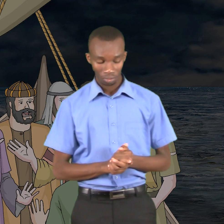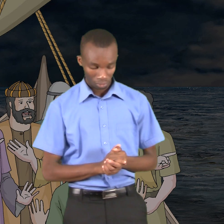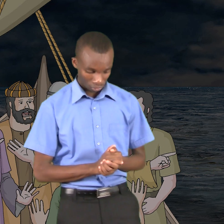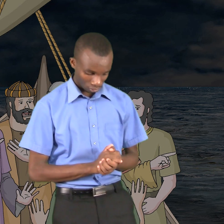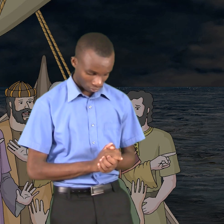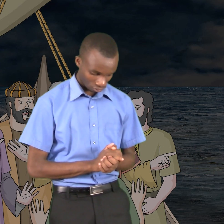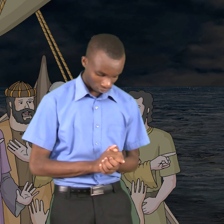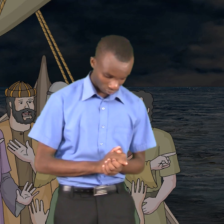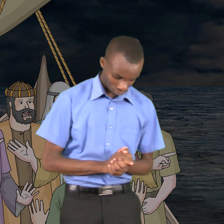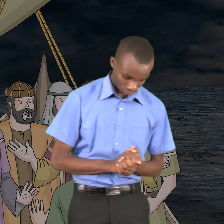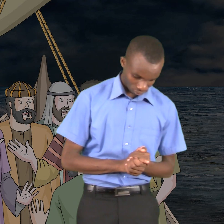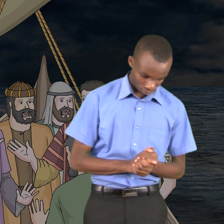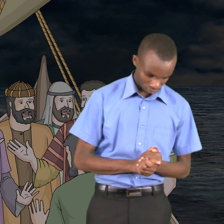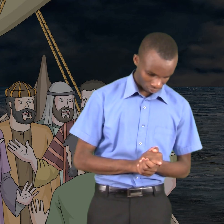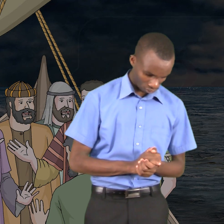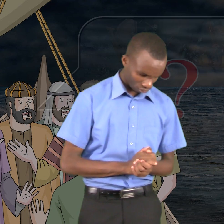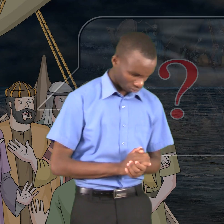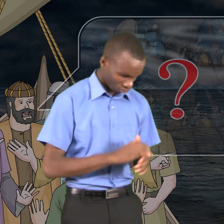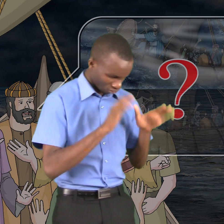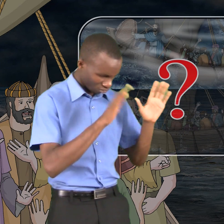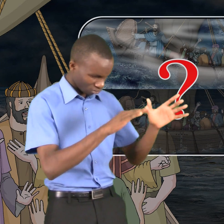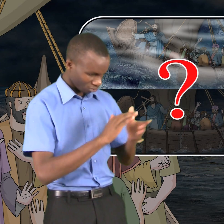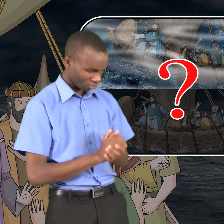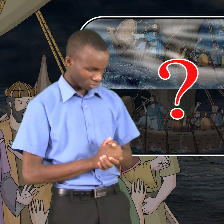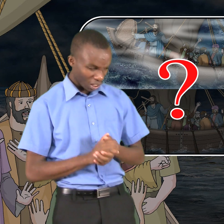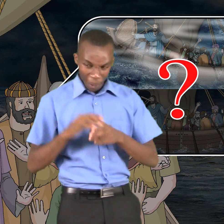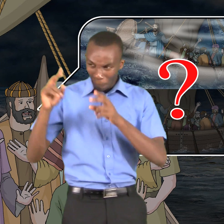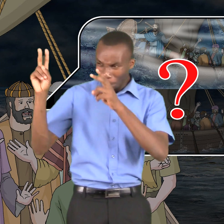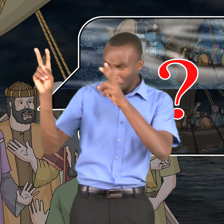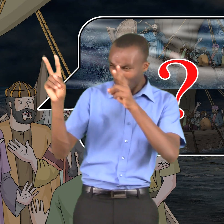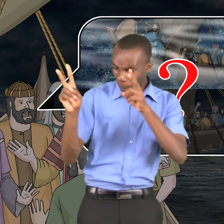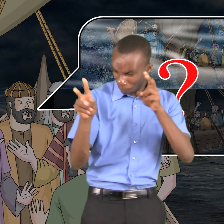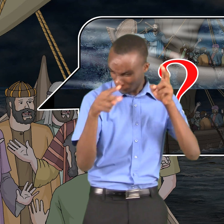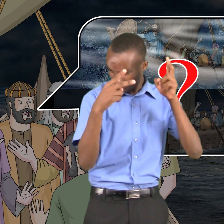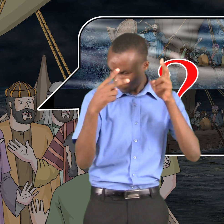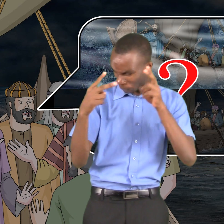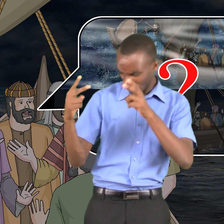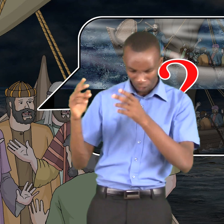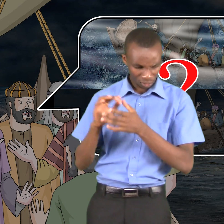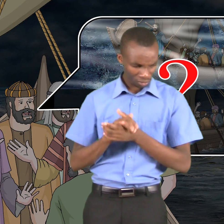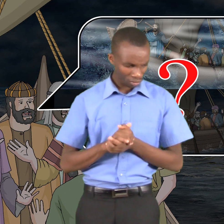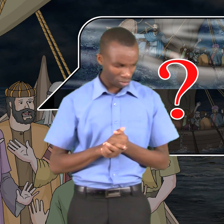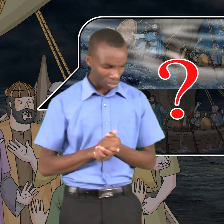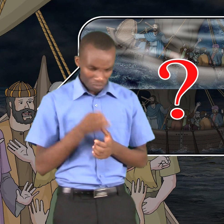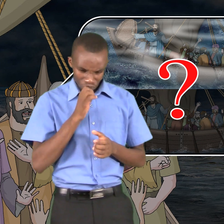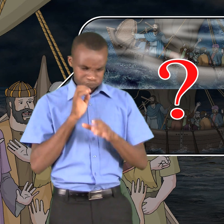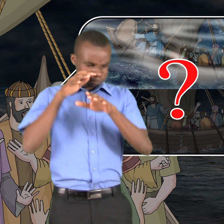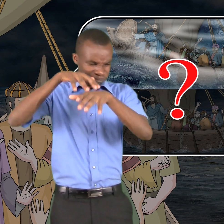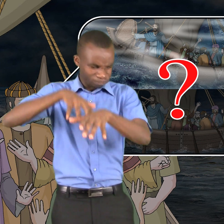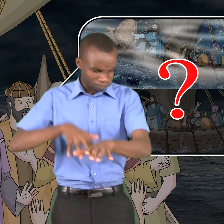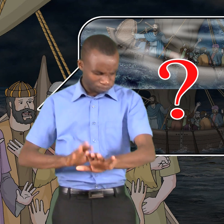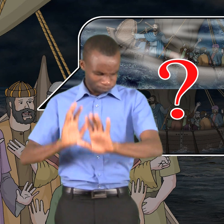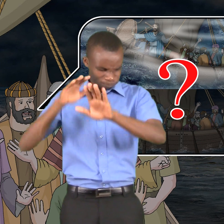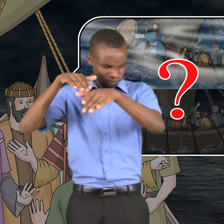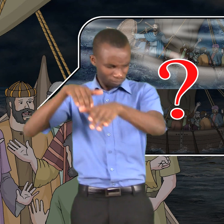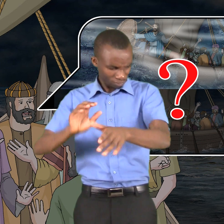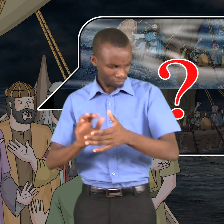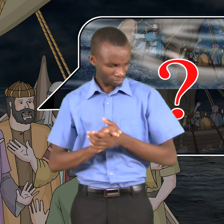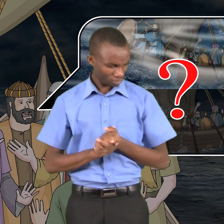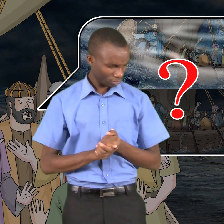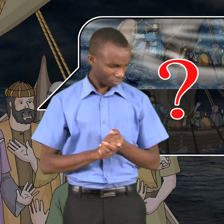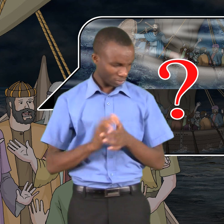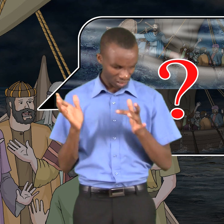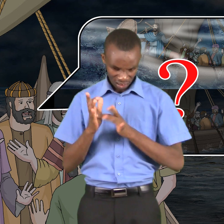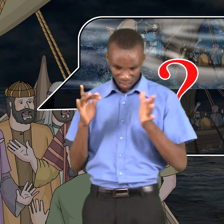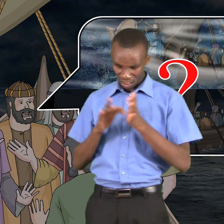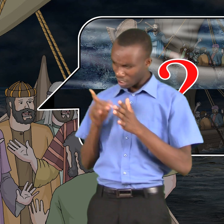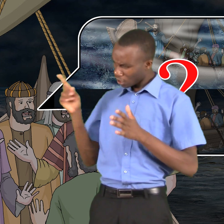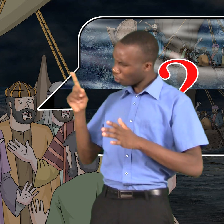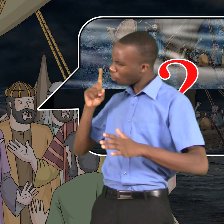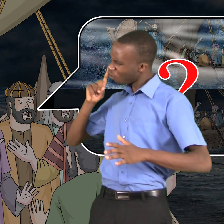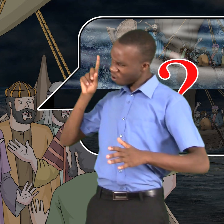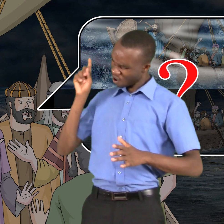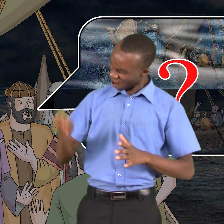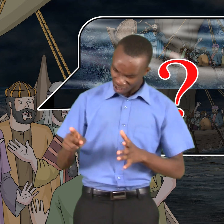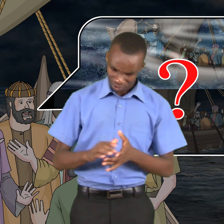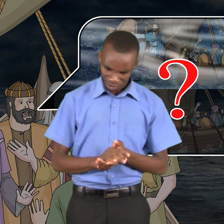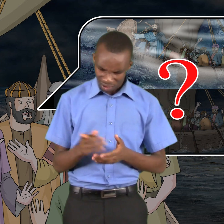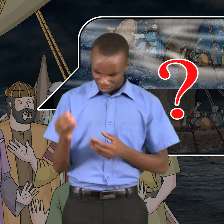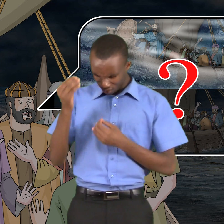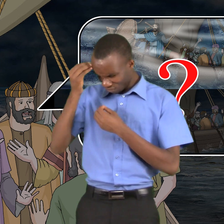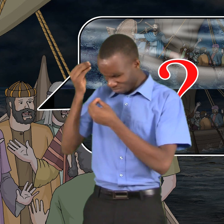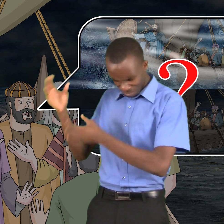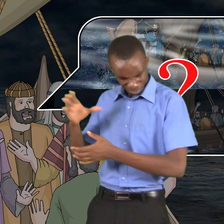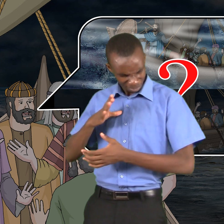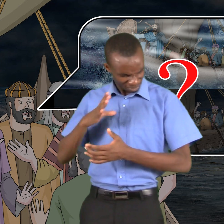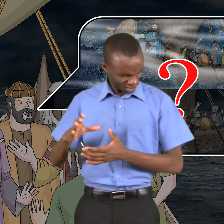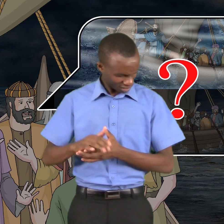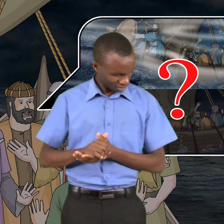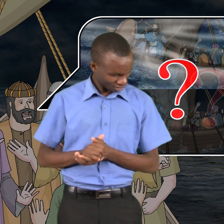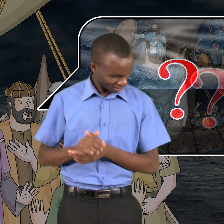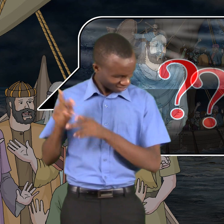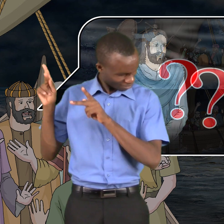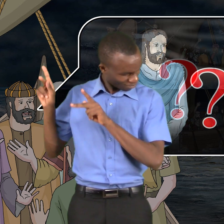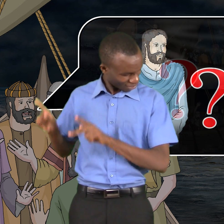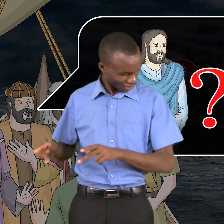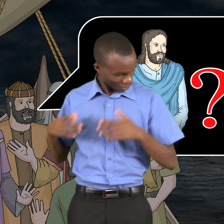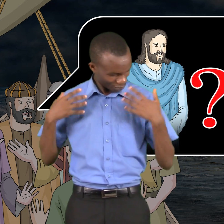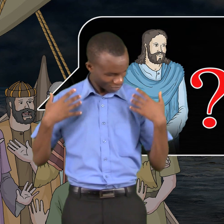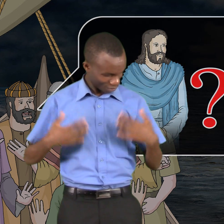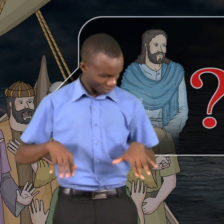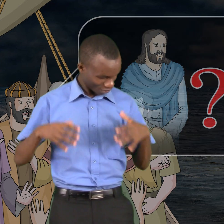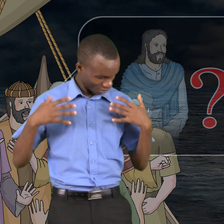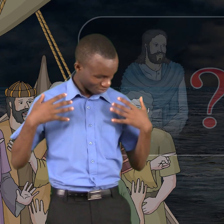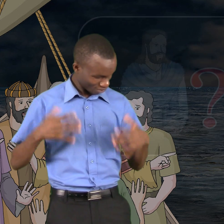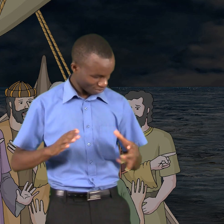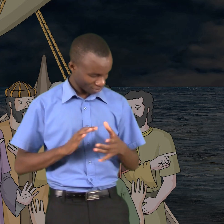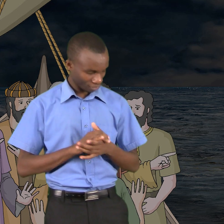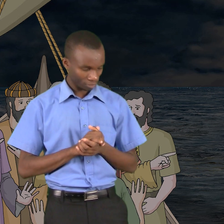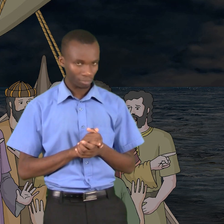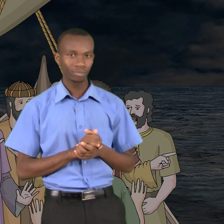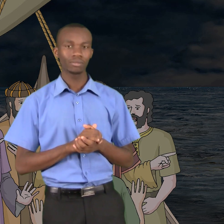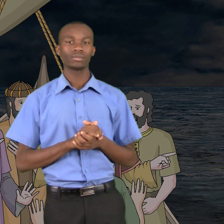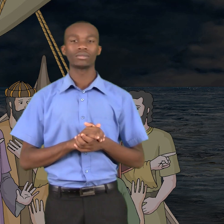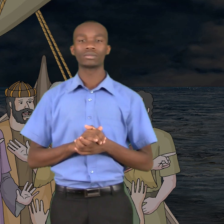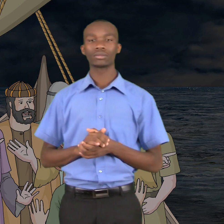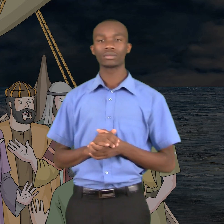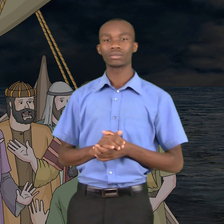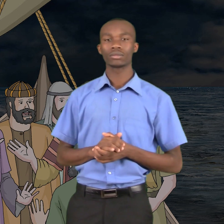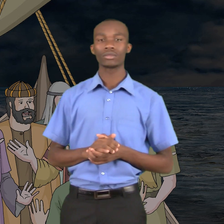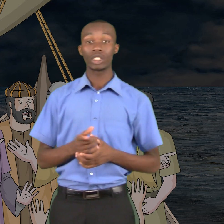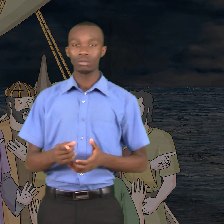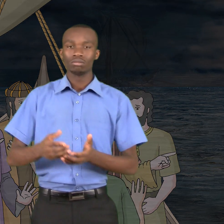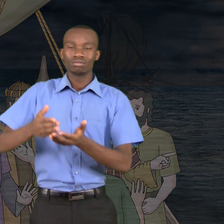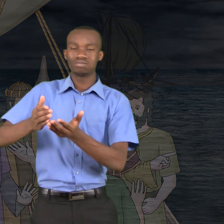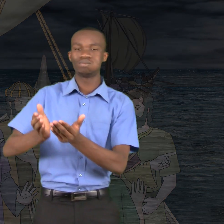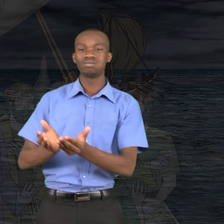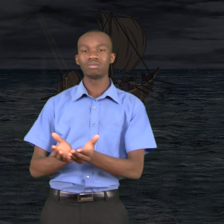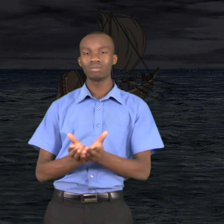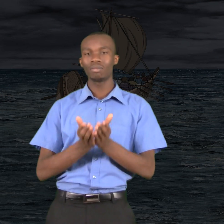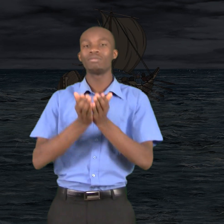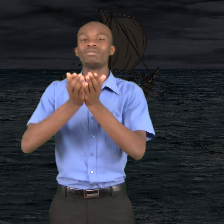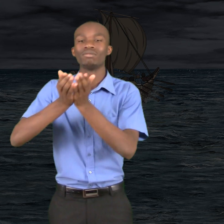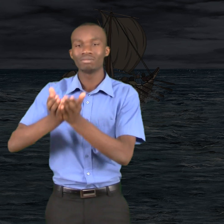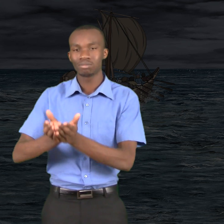Overwhelmed with fear, they asked one another, “Who is this, that even the wind and the sea obey Him?”